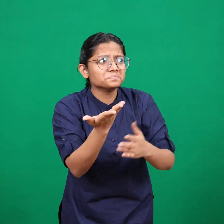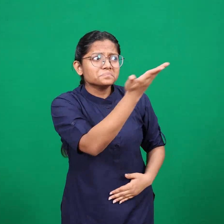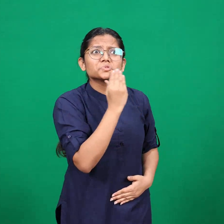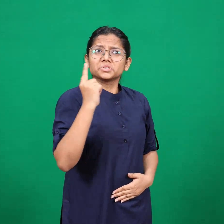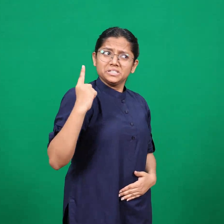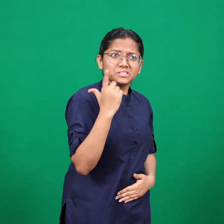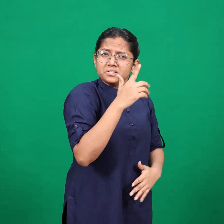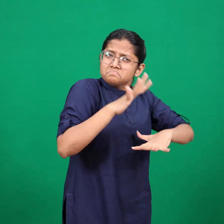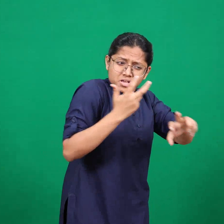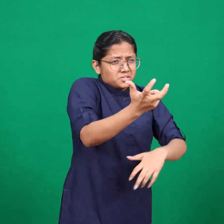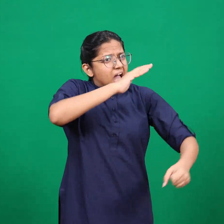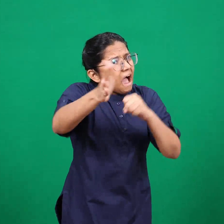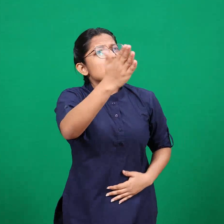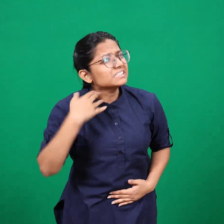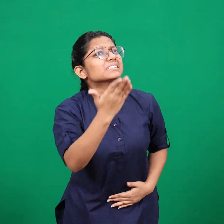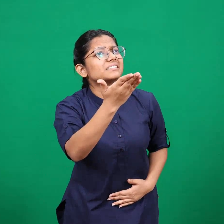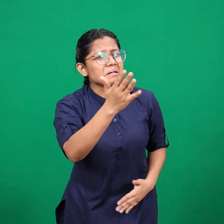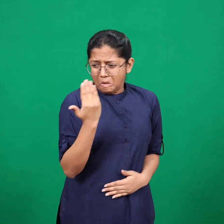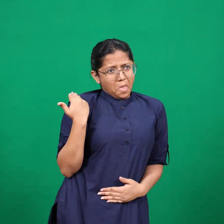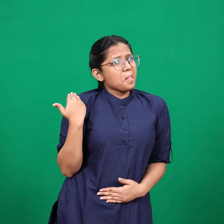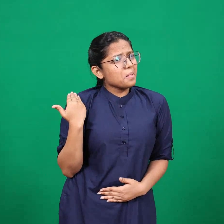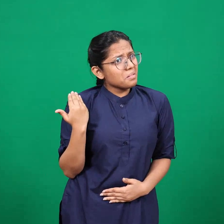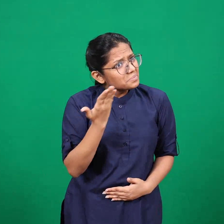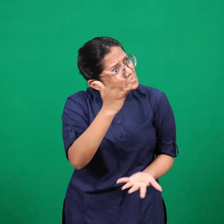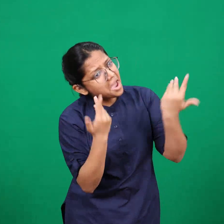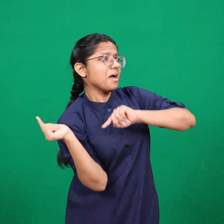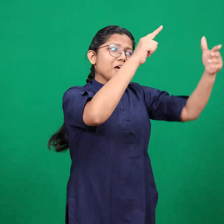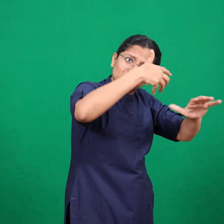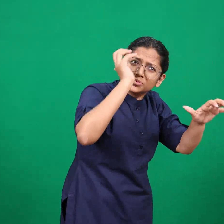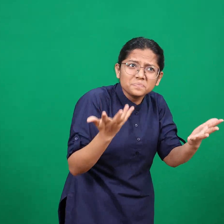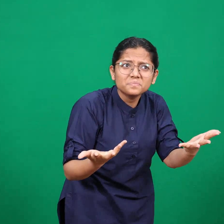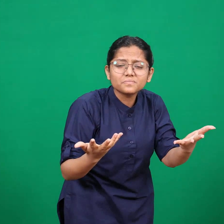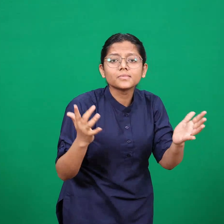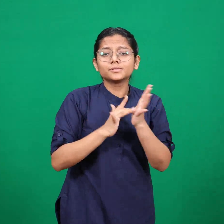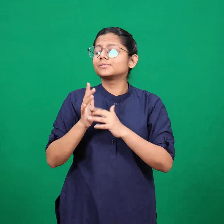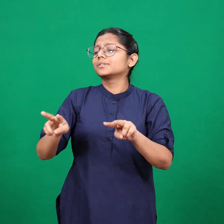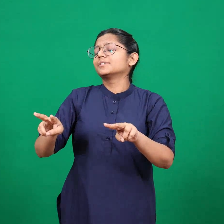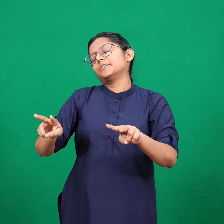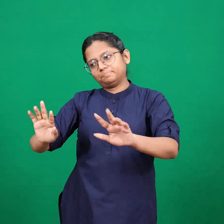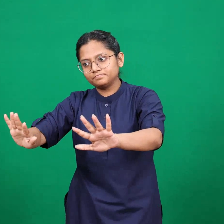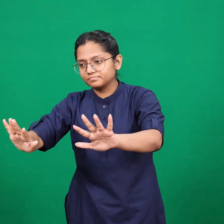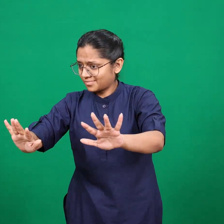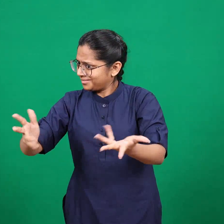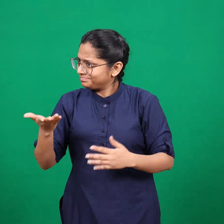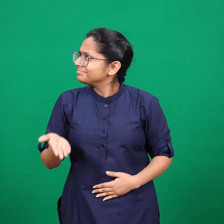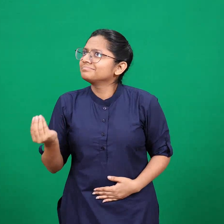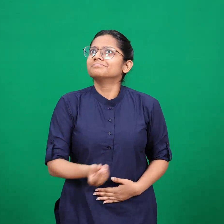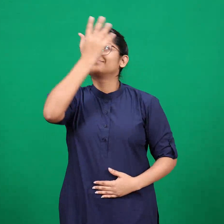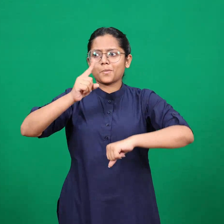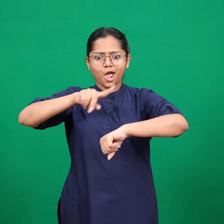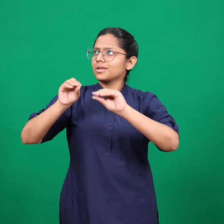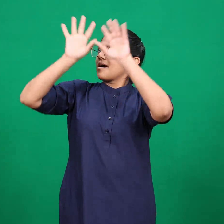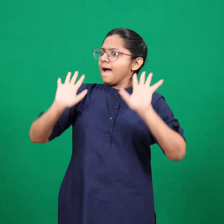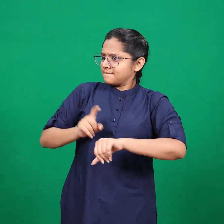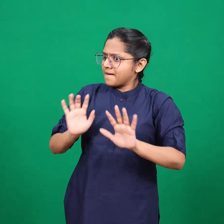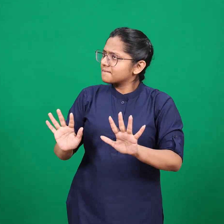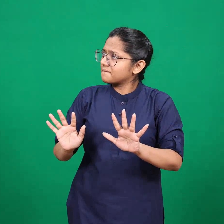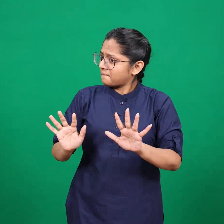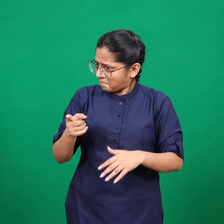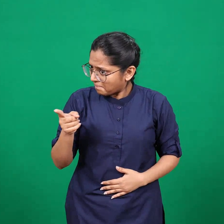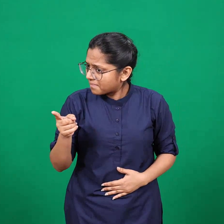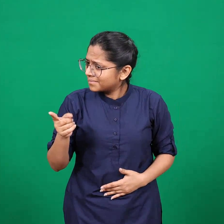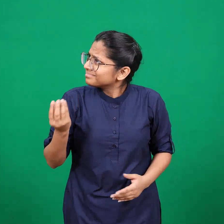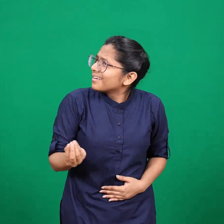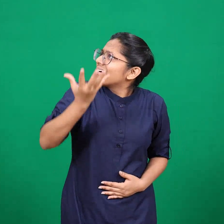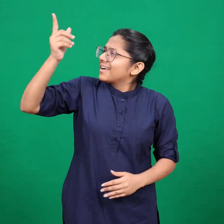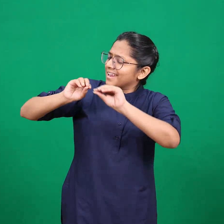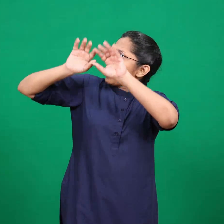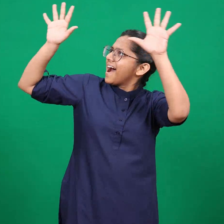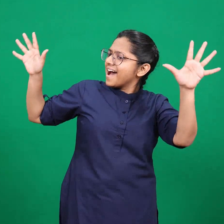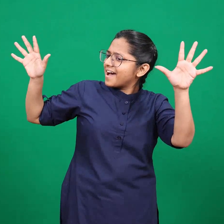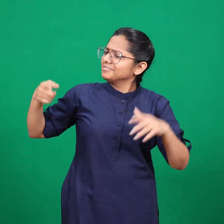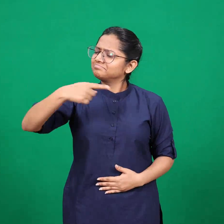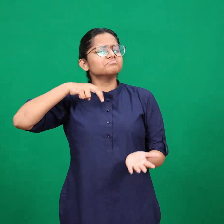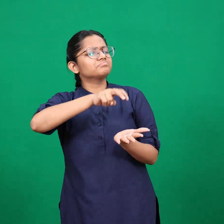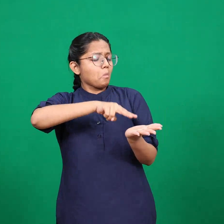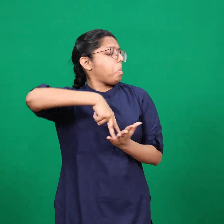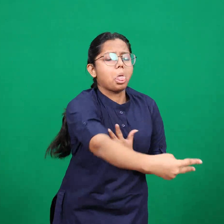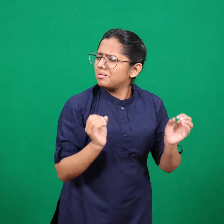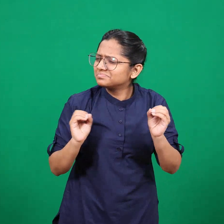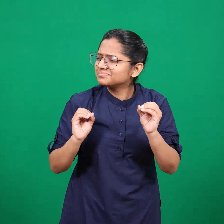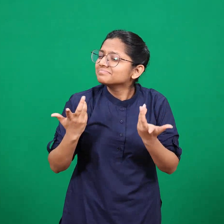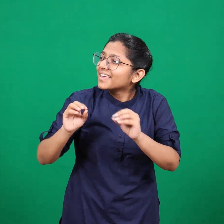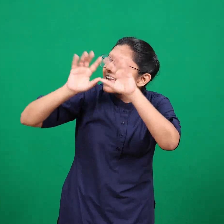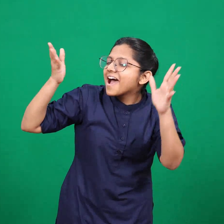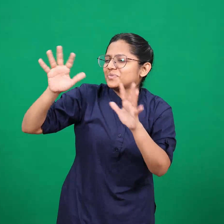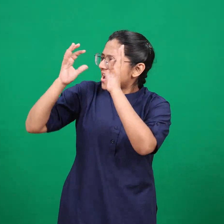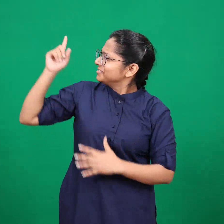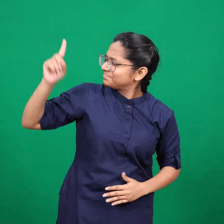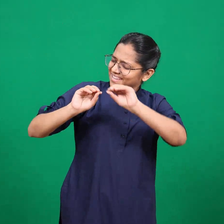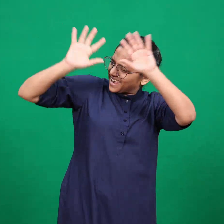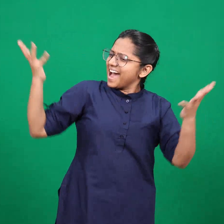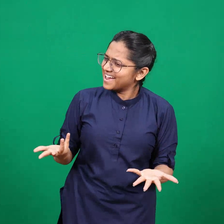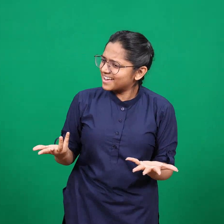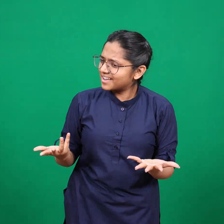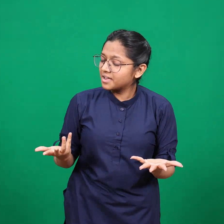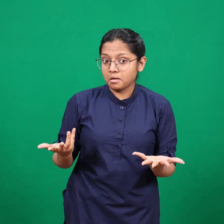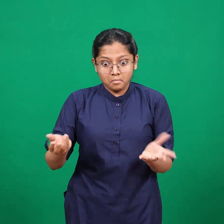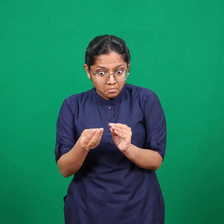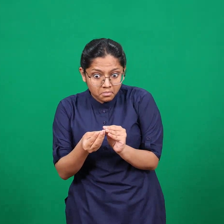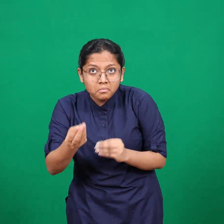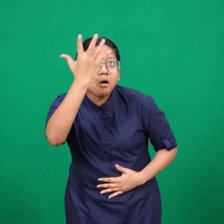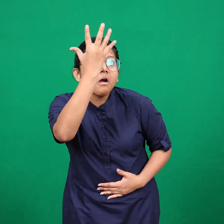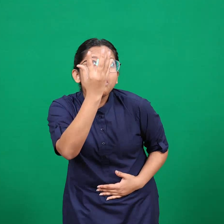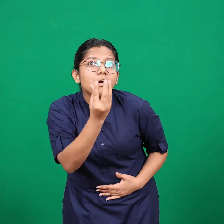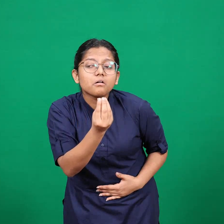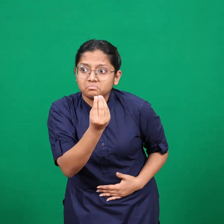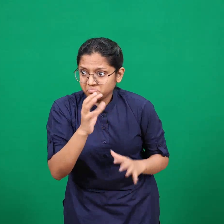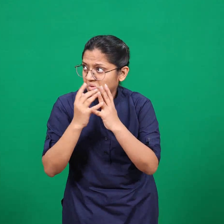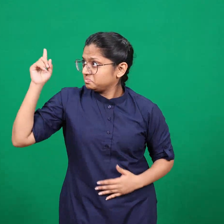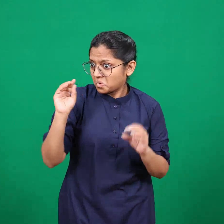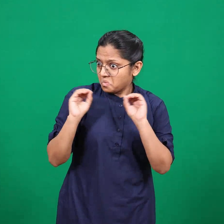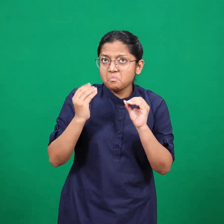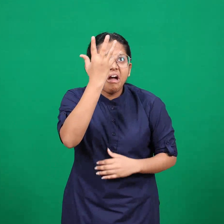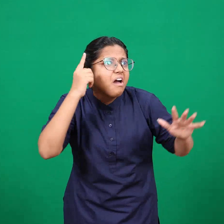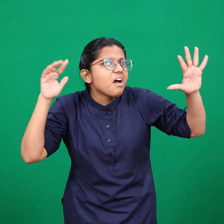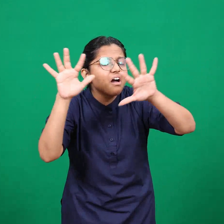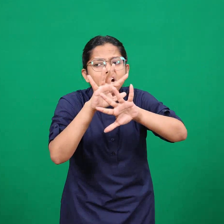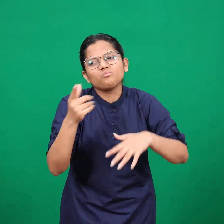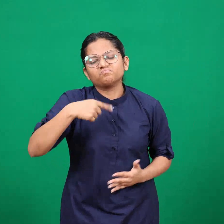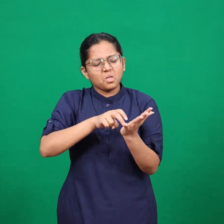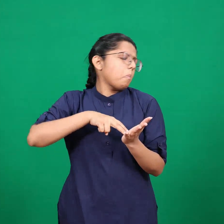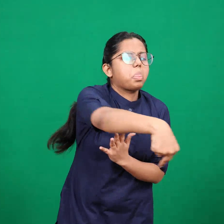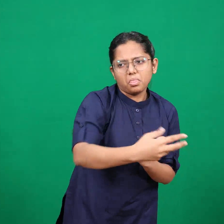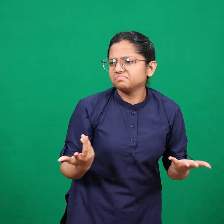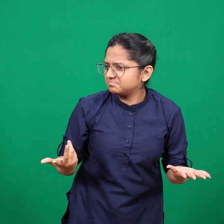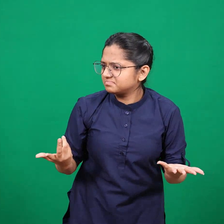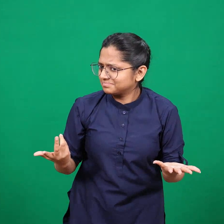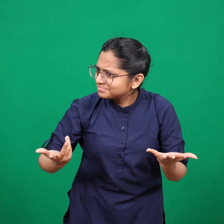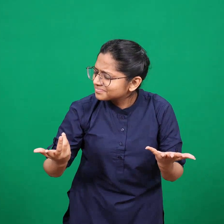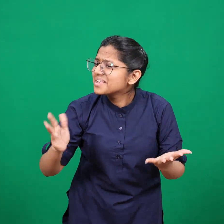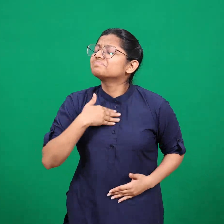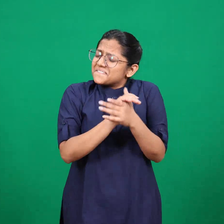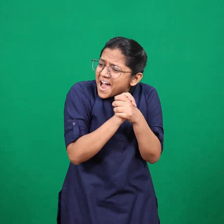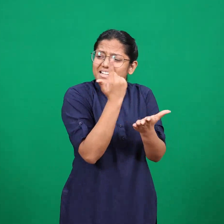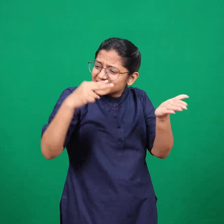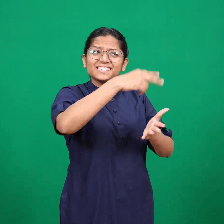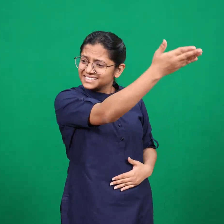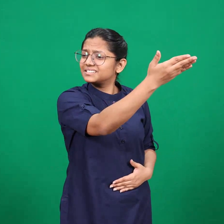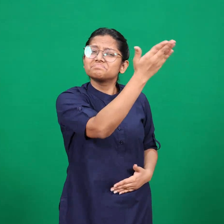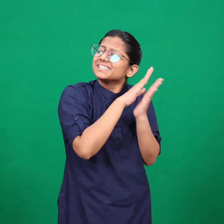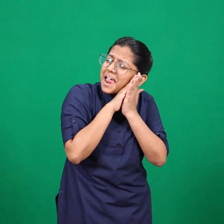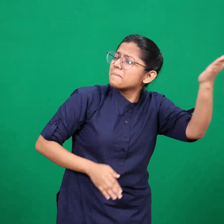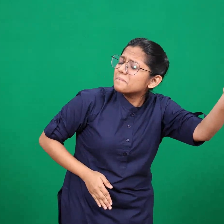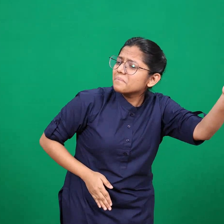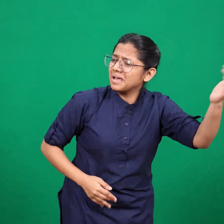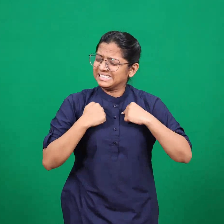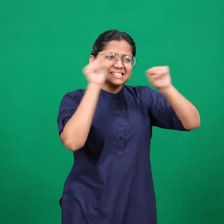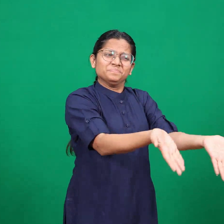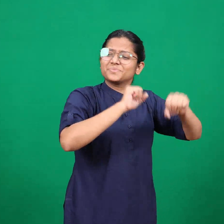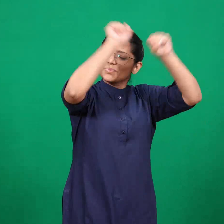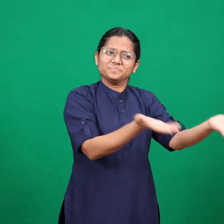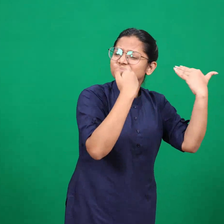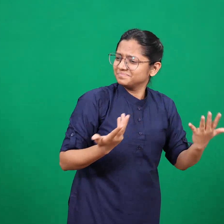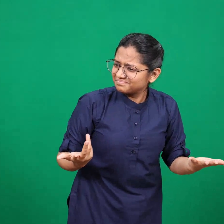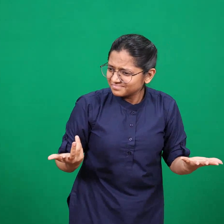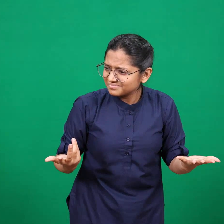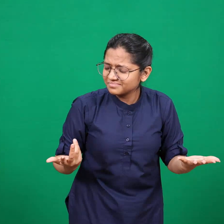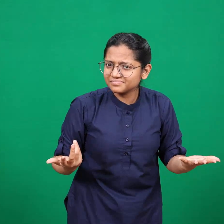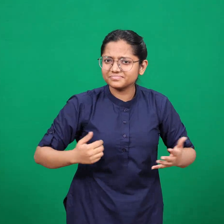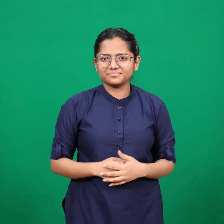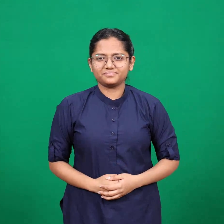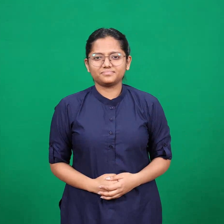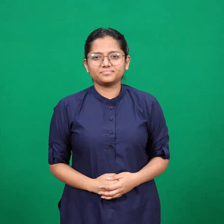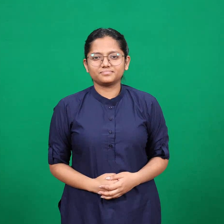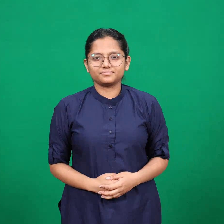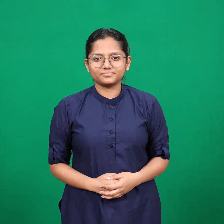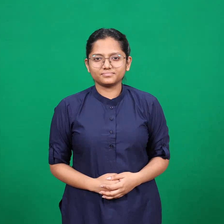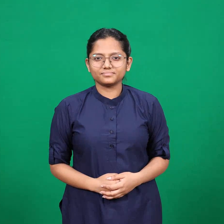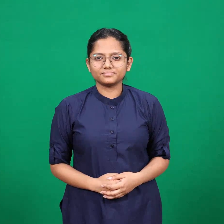If anyone walks in the daytime, he will not stumble, because he sees by the light of this world. But if anyone walks at night, he will stumble, because he has no light." After He had said this, He told them, "Our friend Lazarus has fallen asleep, but I am going there to wake him up."